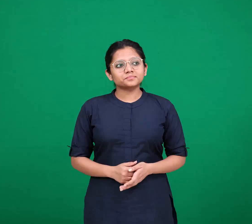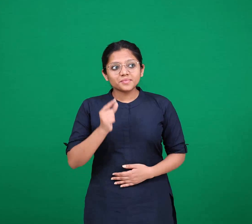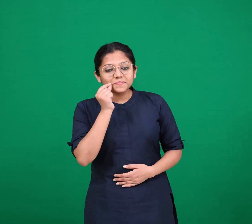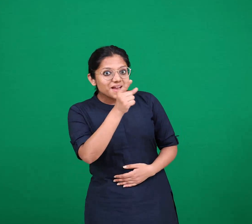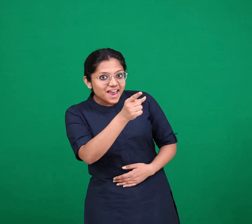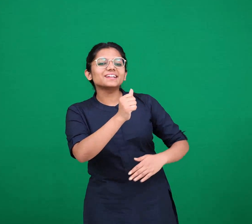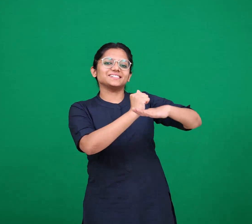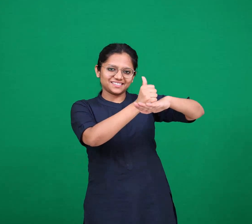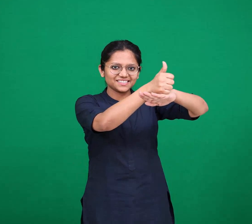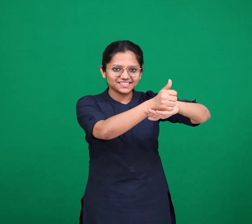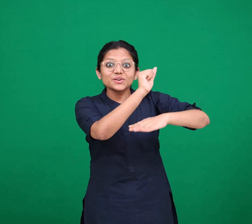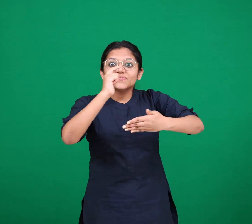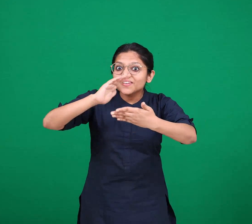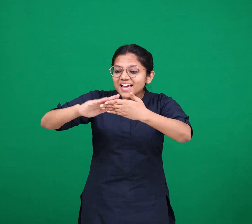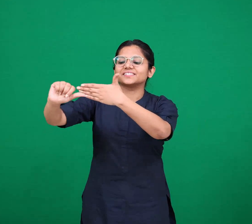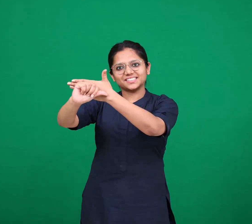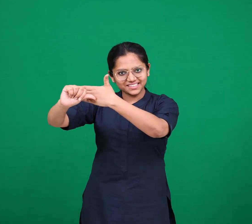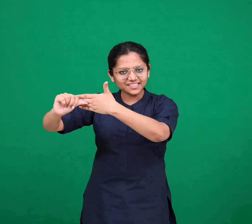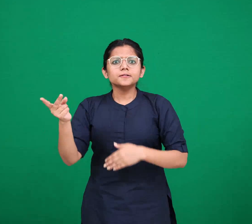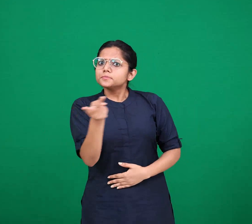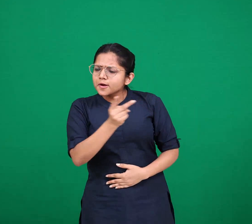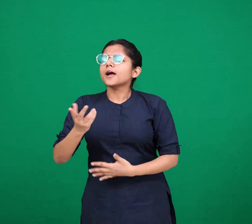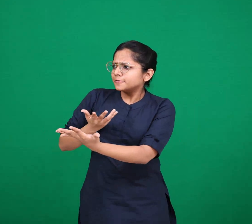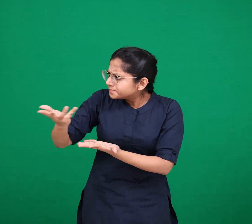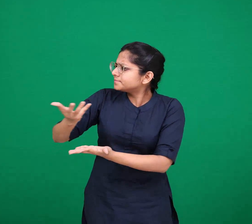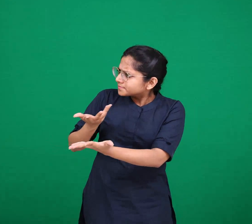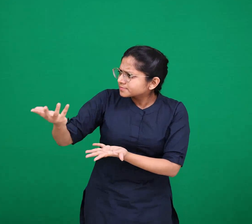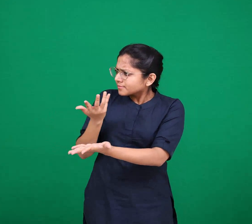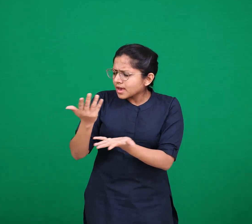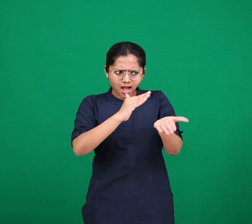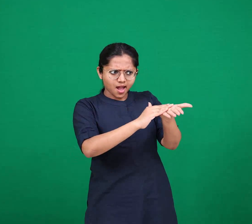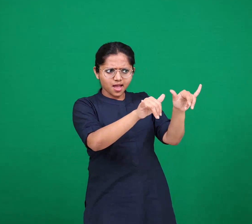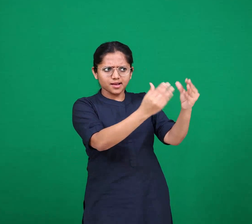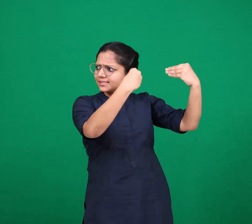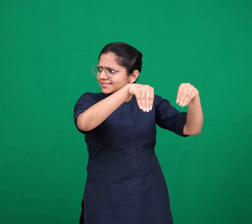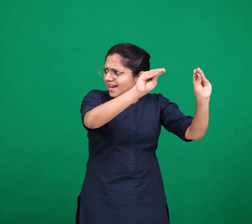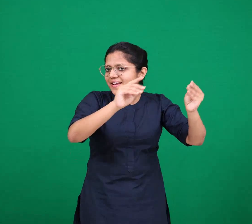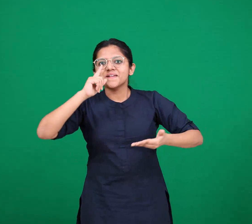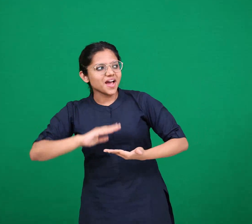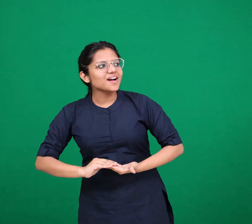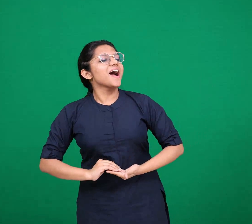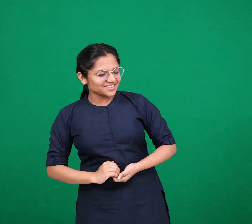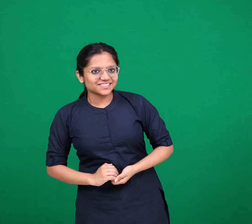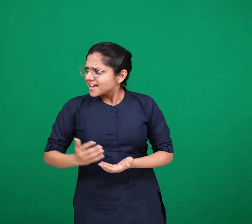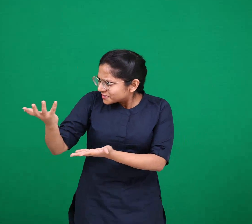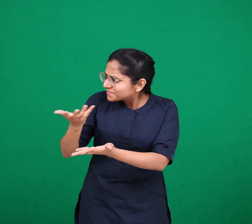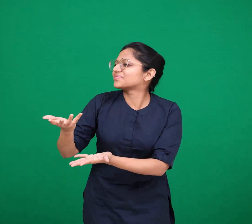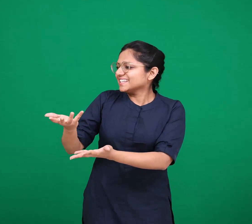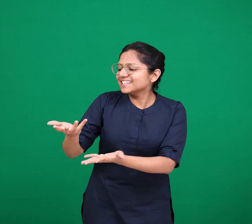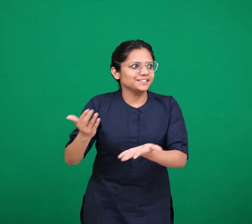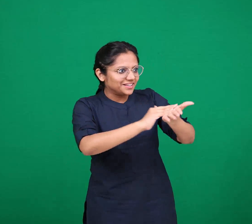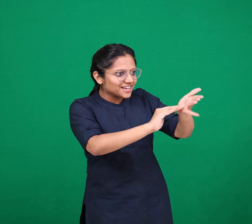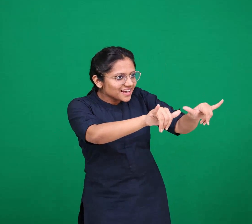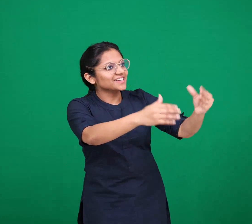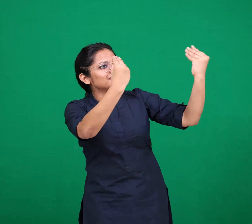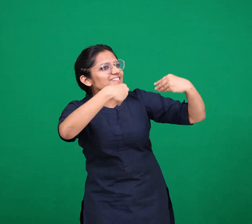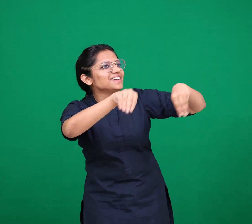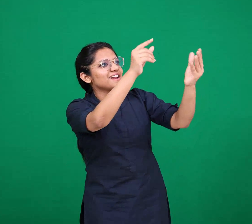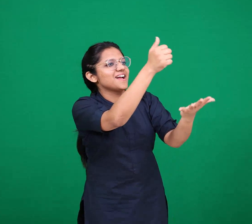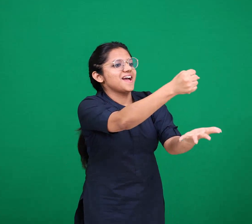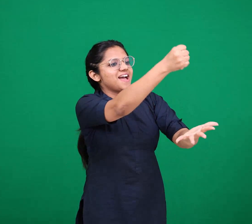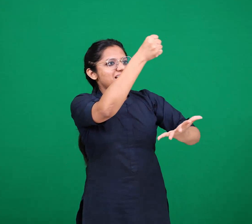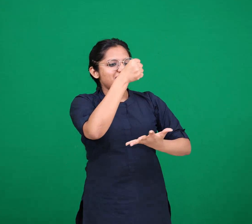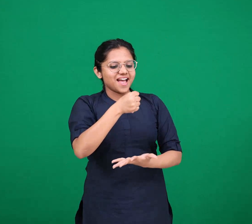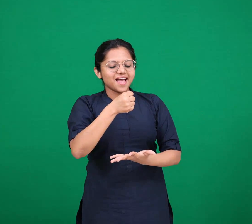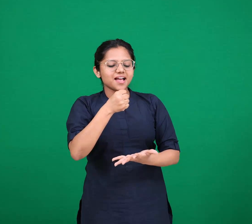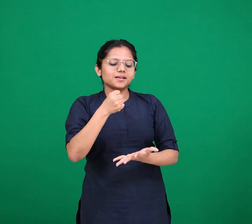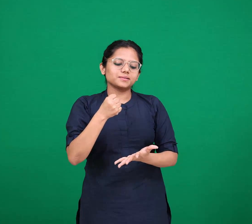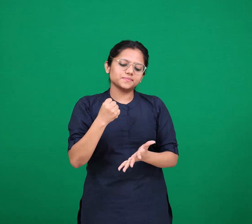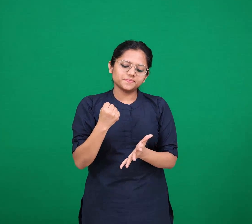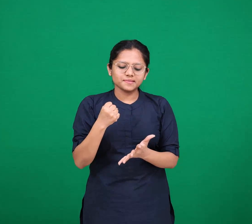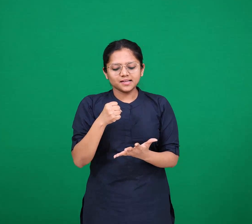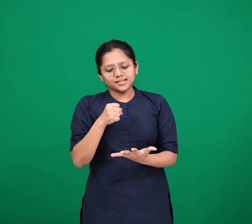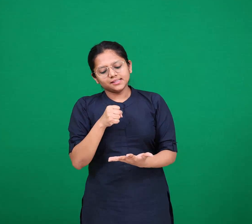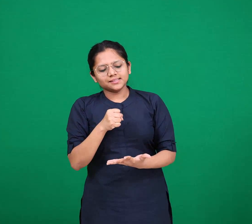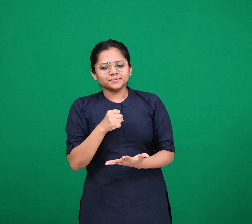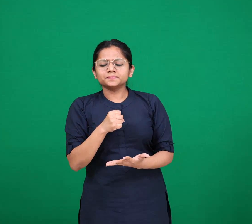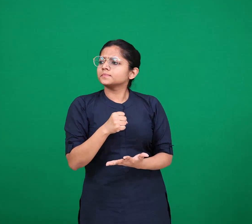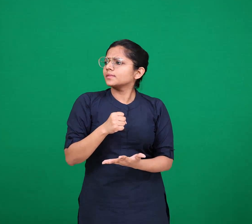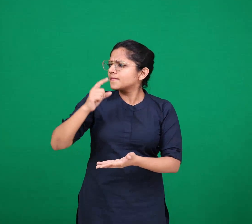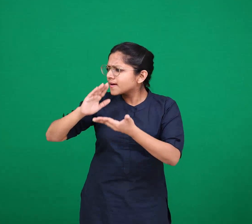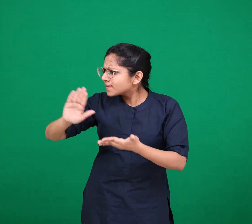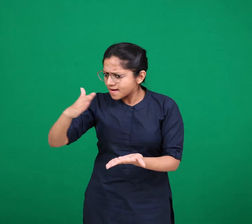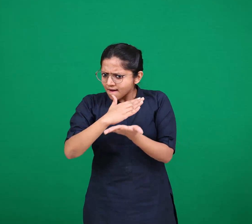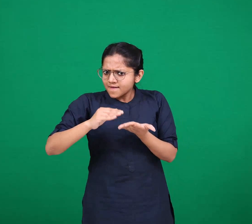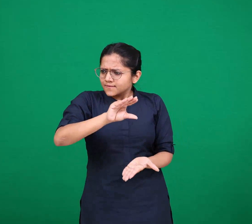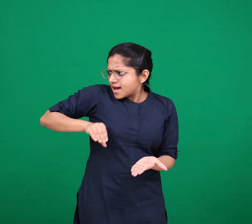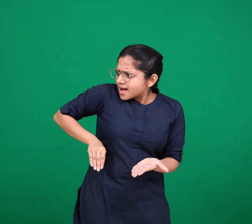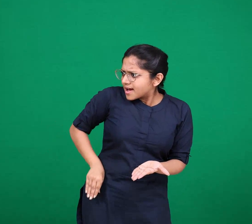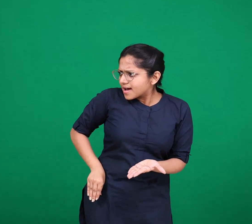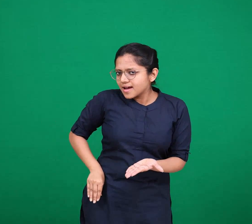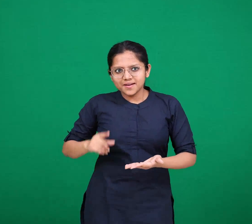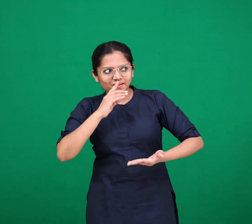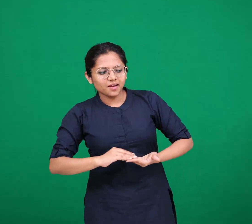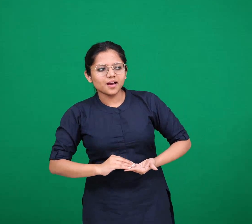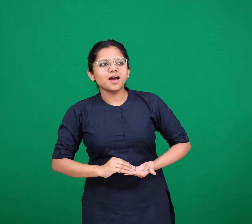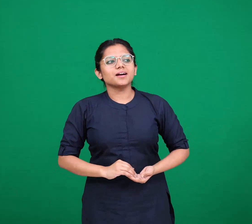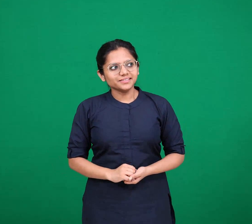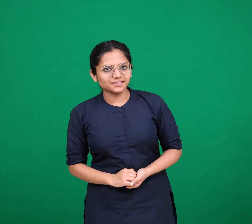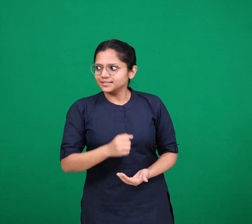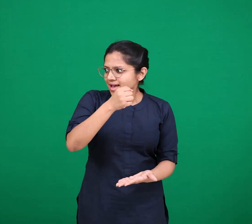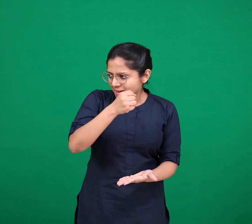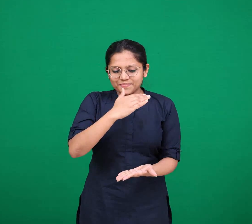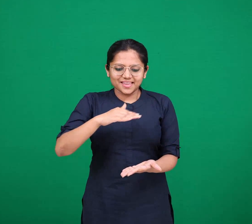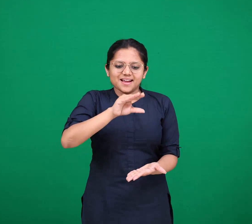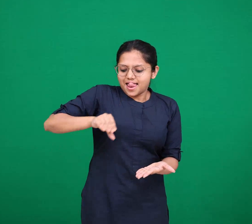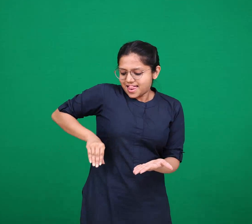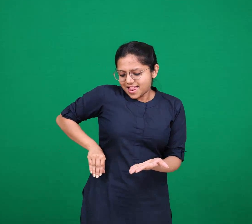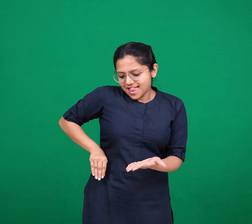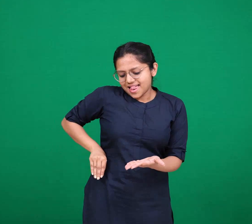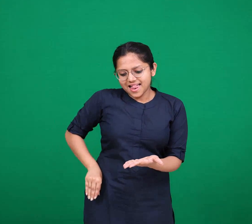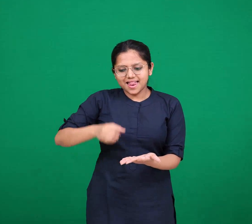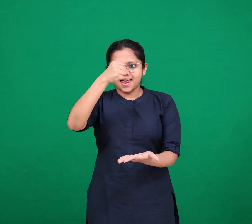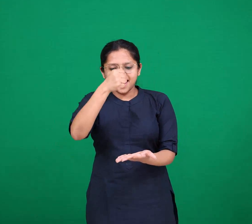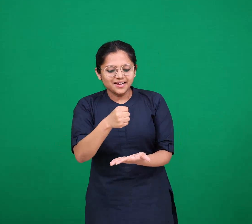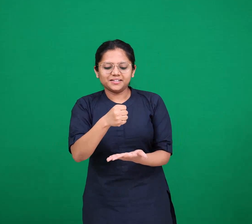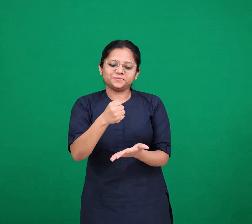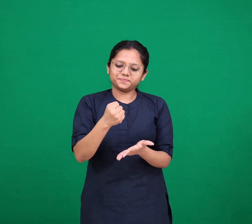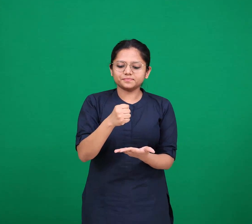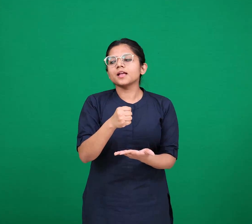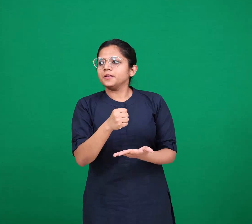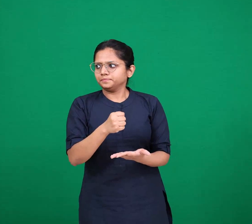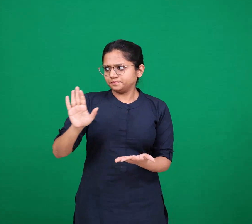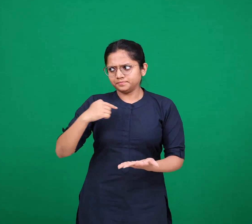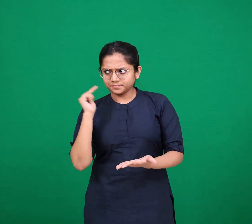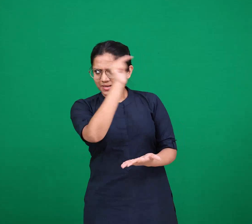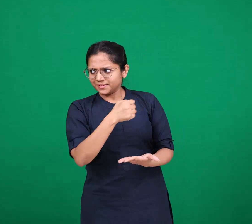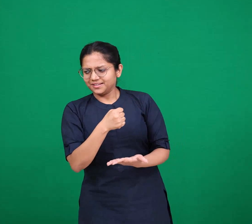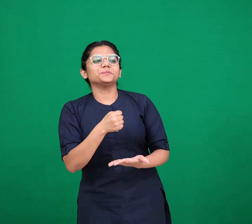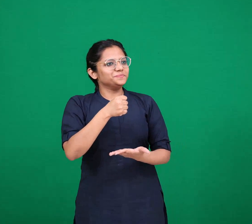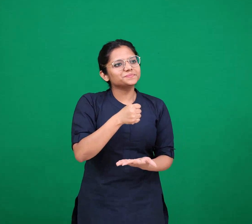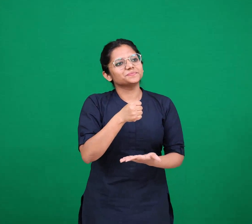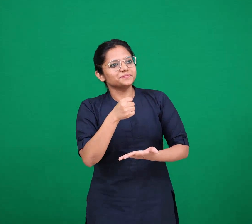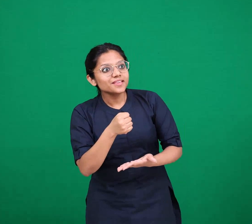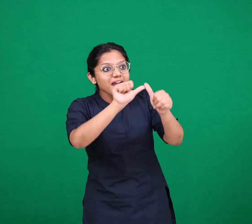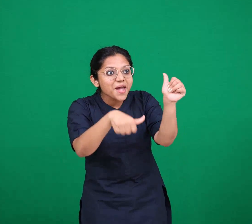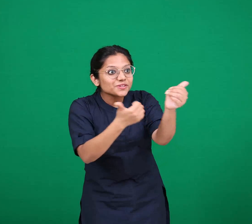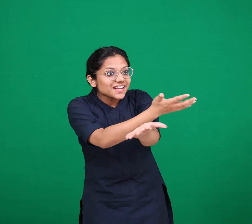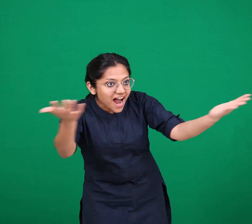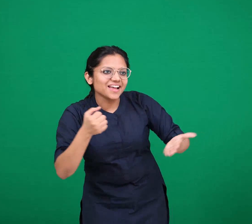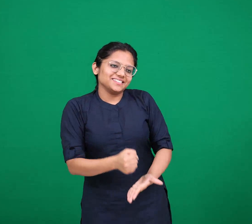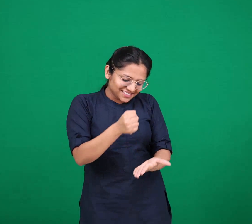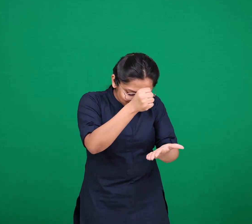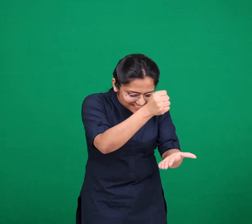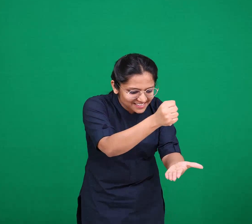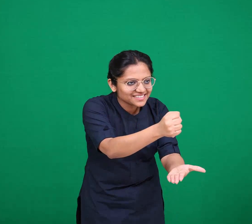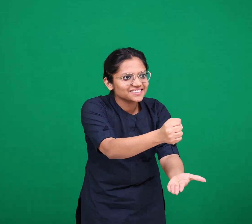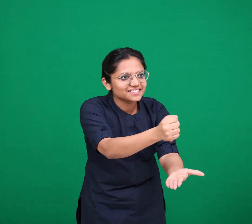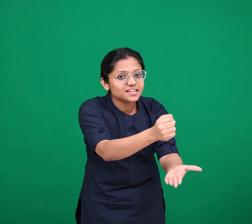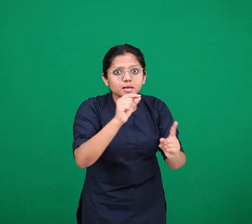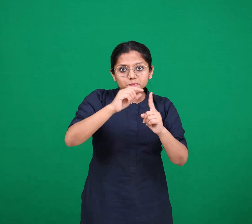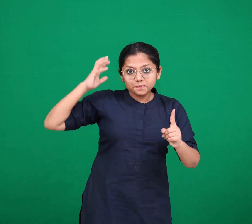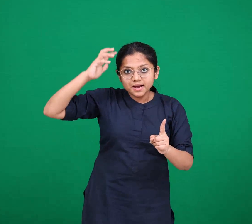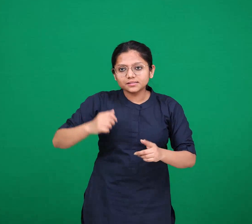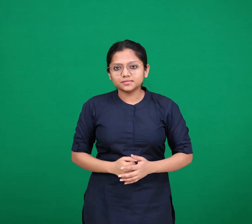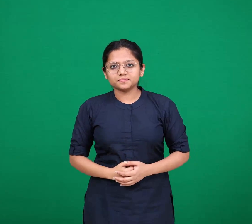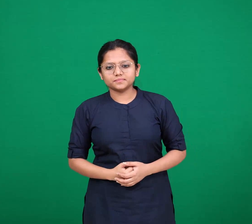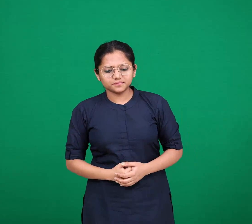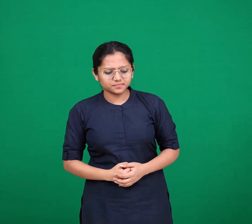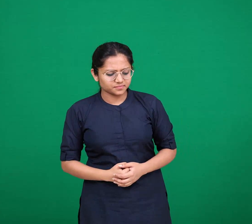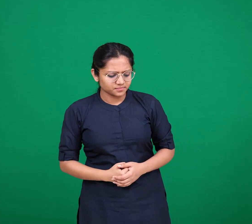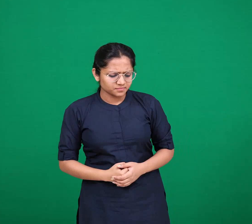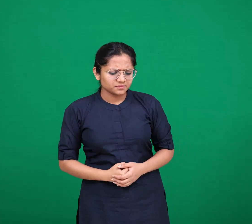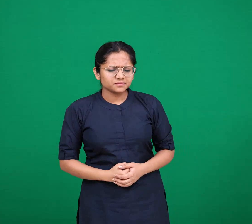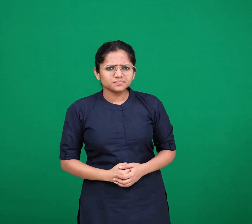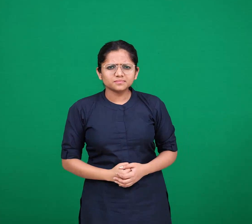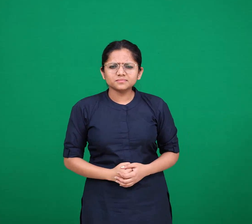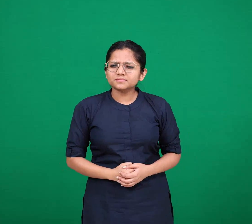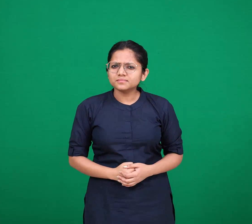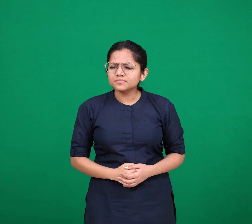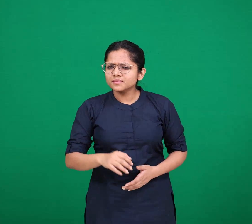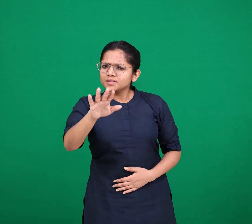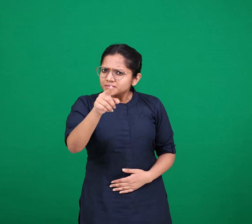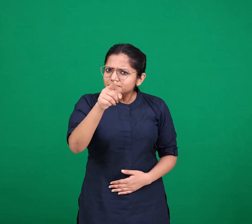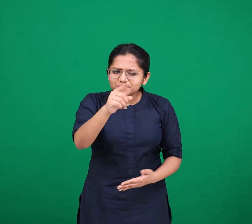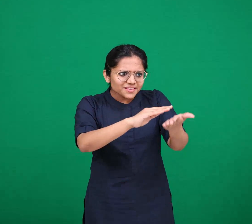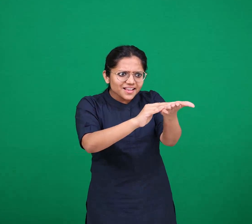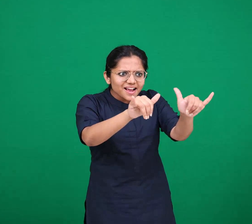Now a man named Ananias, together with his wife Sapphira, also sold a piece of property. With his wife's full knowledge, he kept back some of the proceeds for himself, but brought a portion and laid it at the apostles' feet.